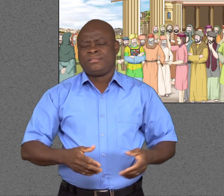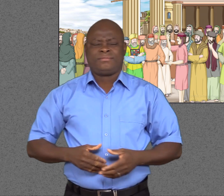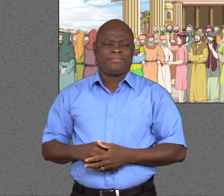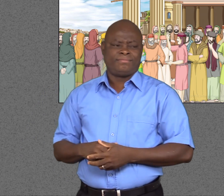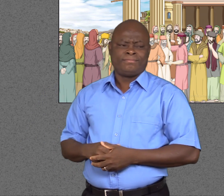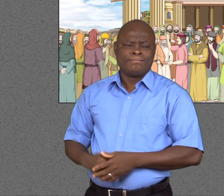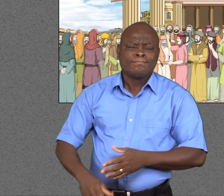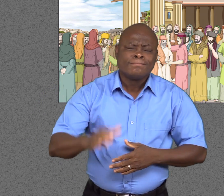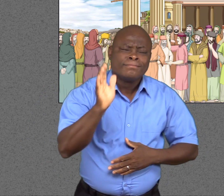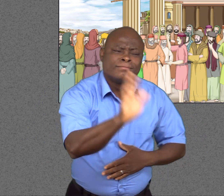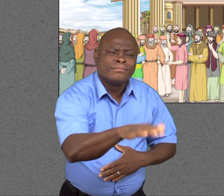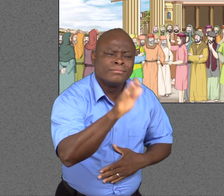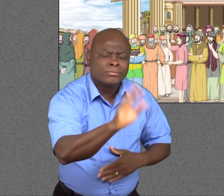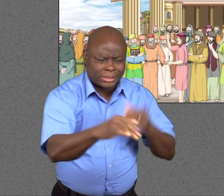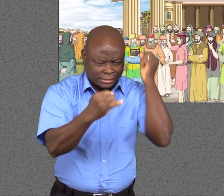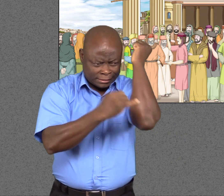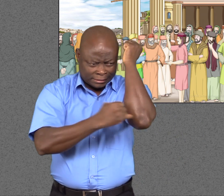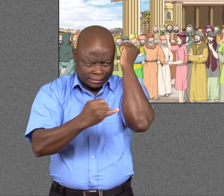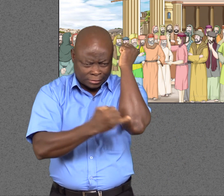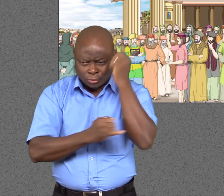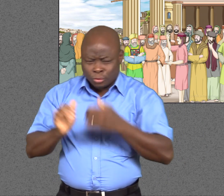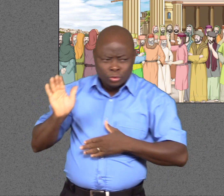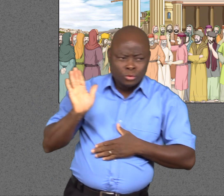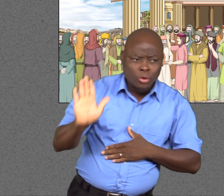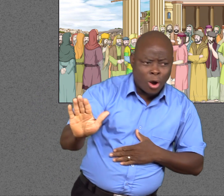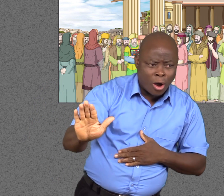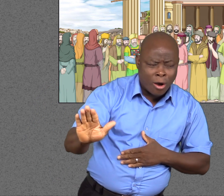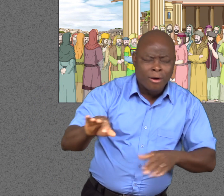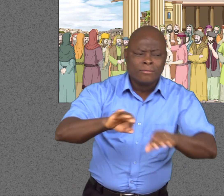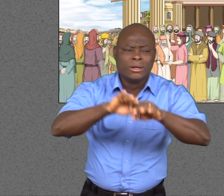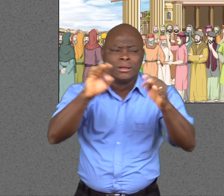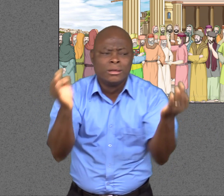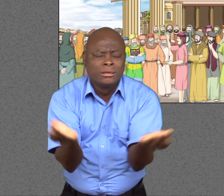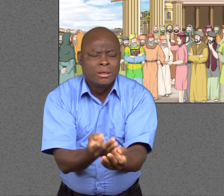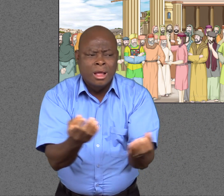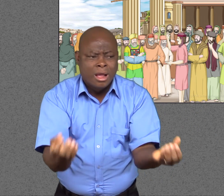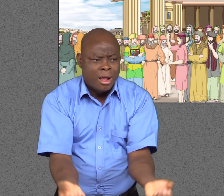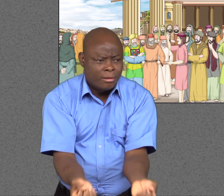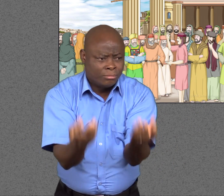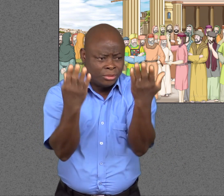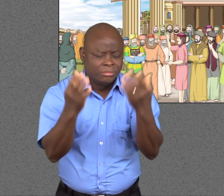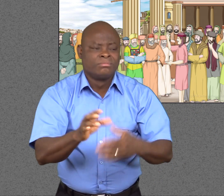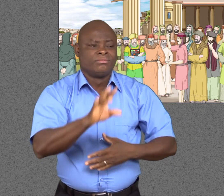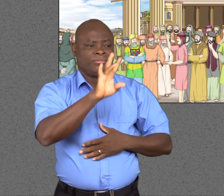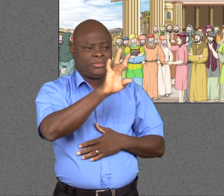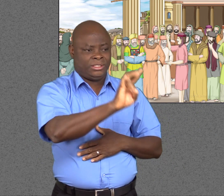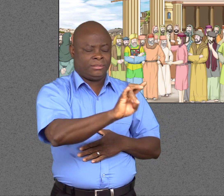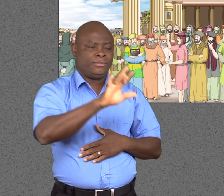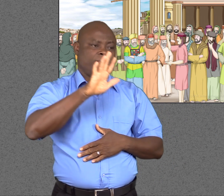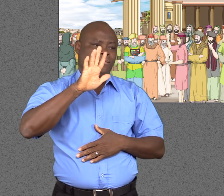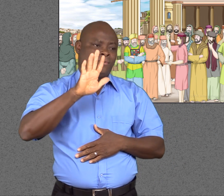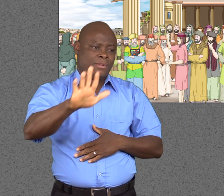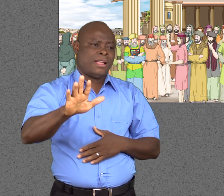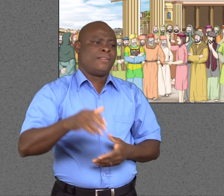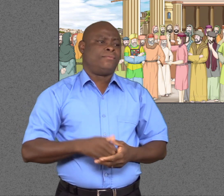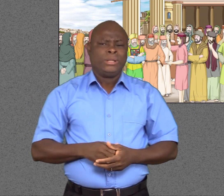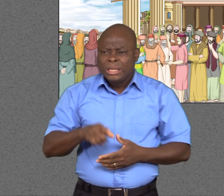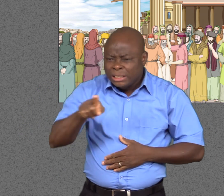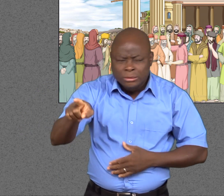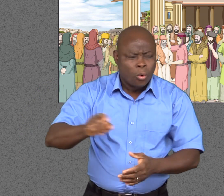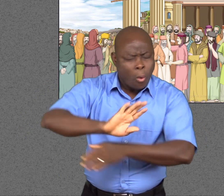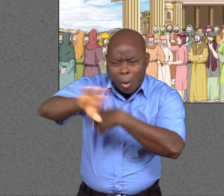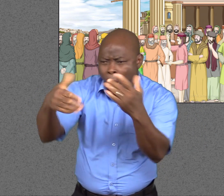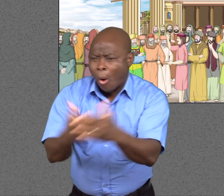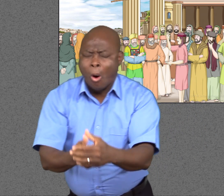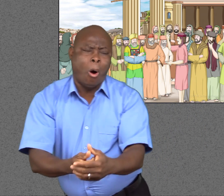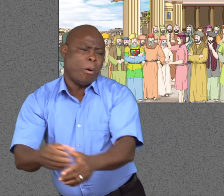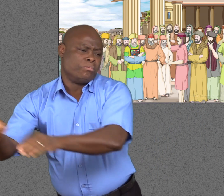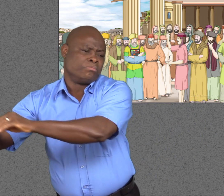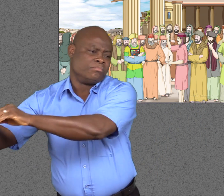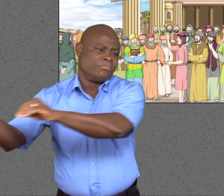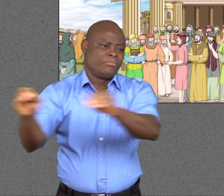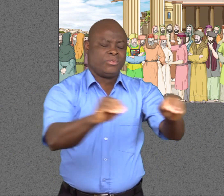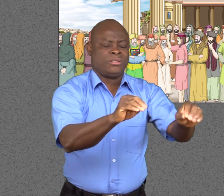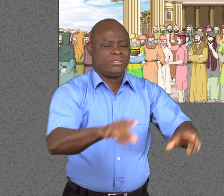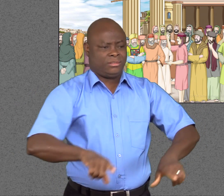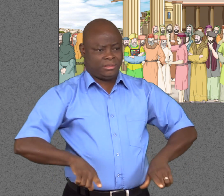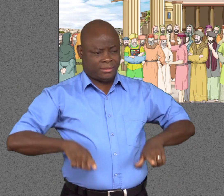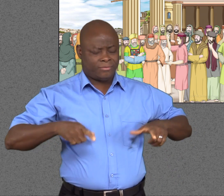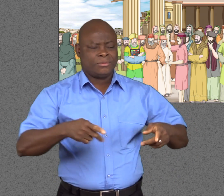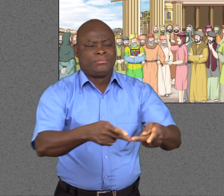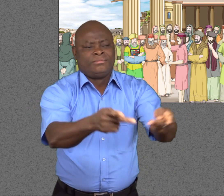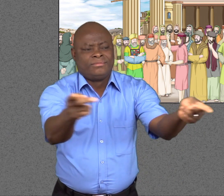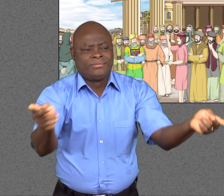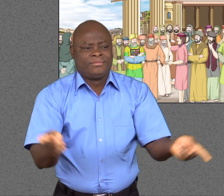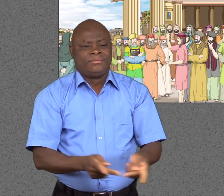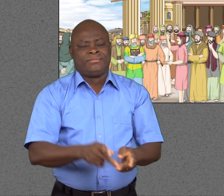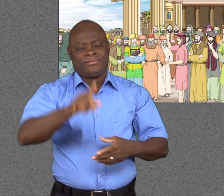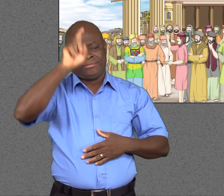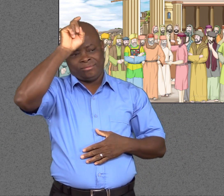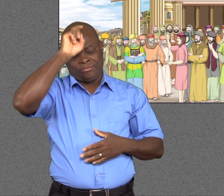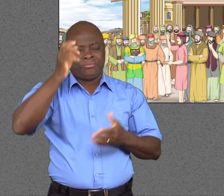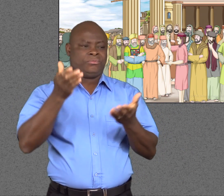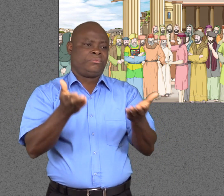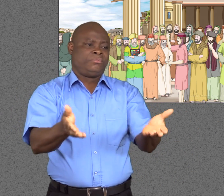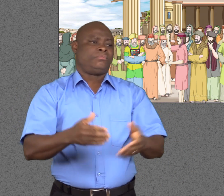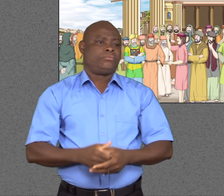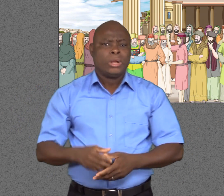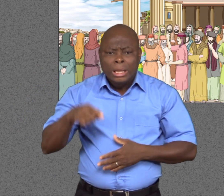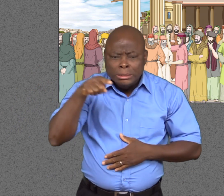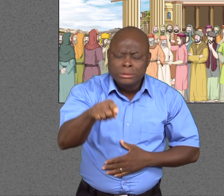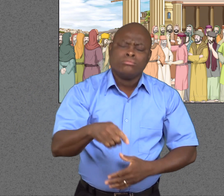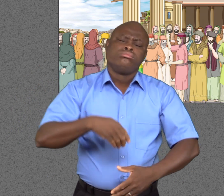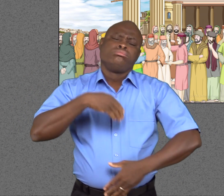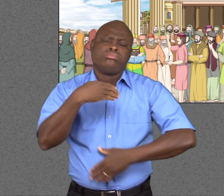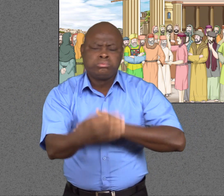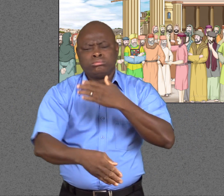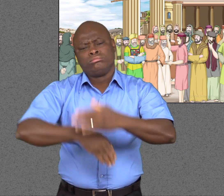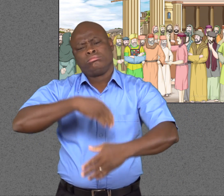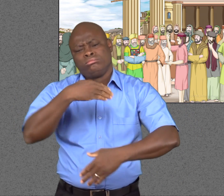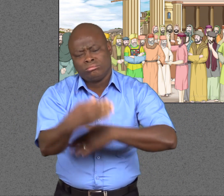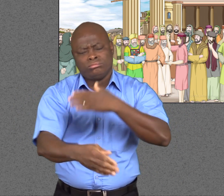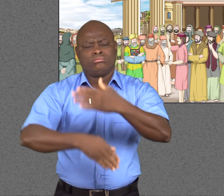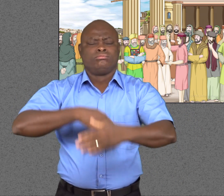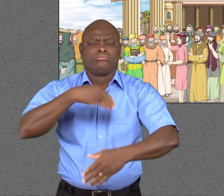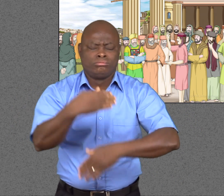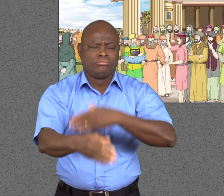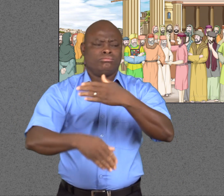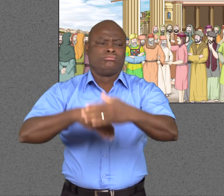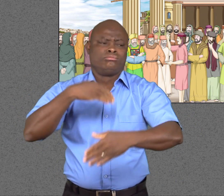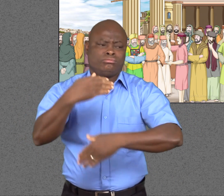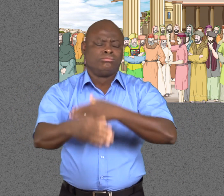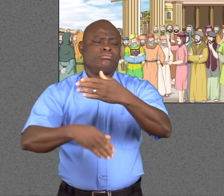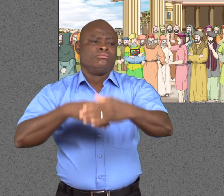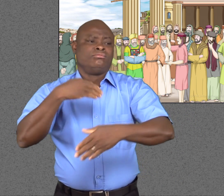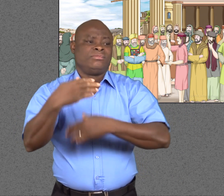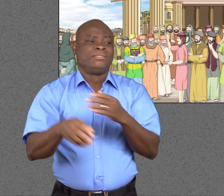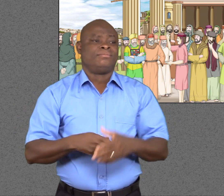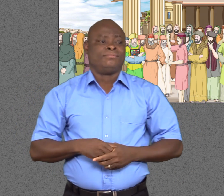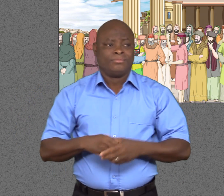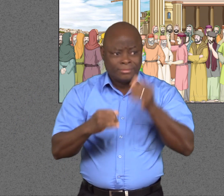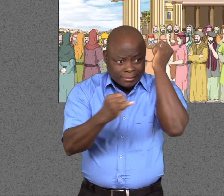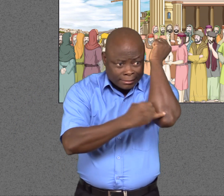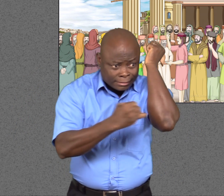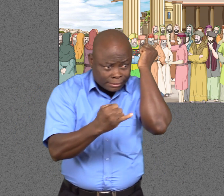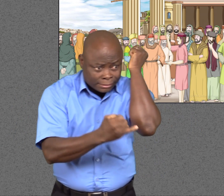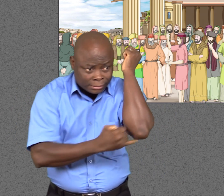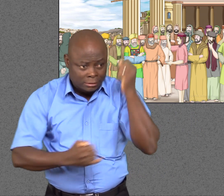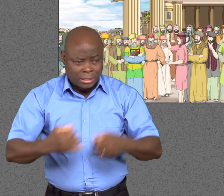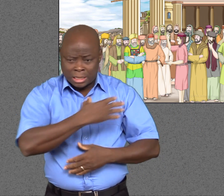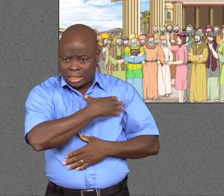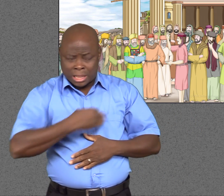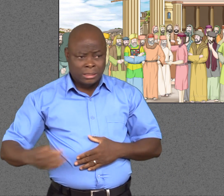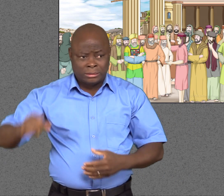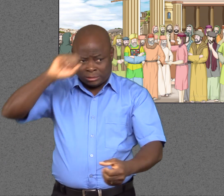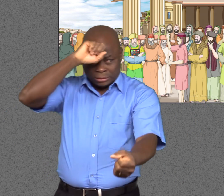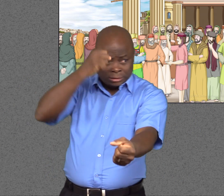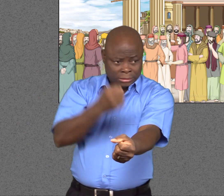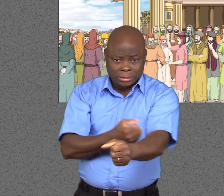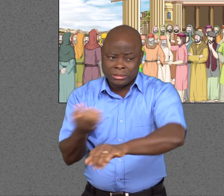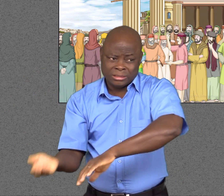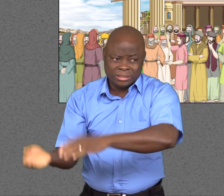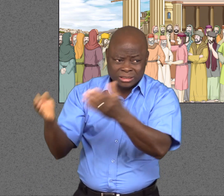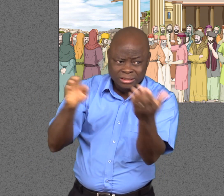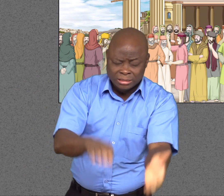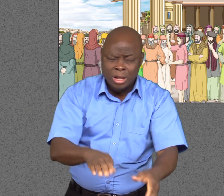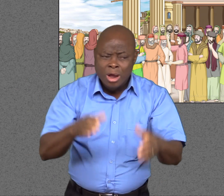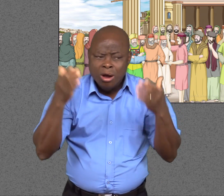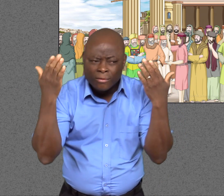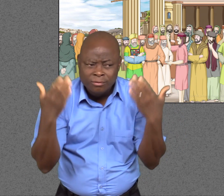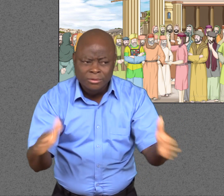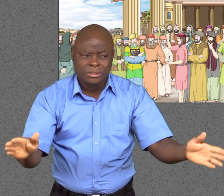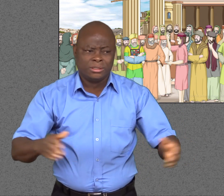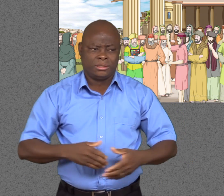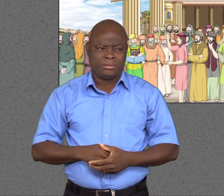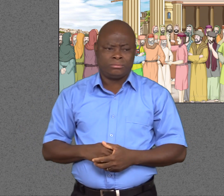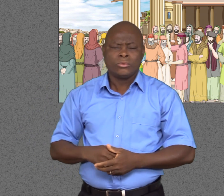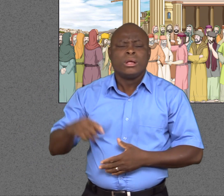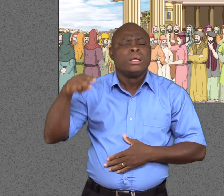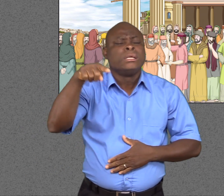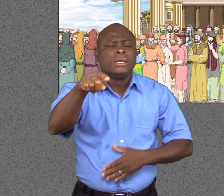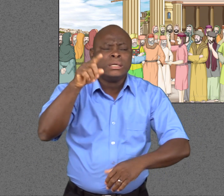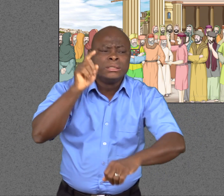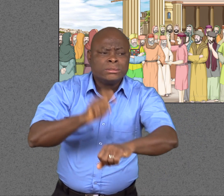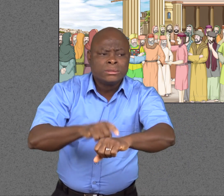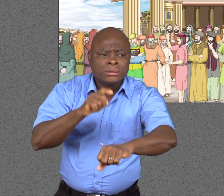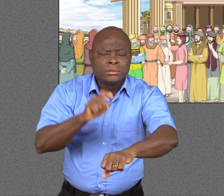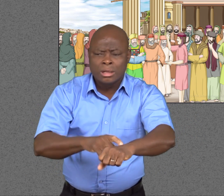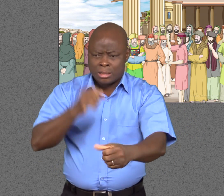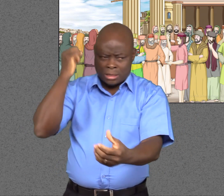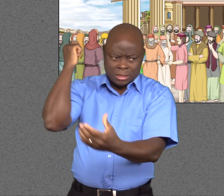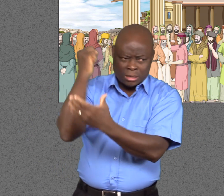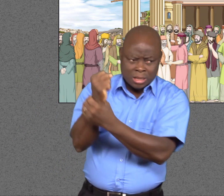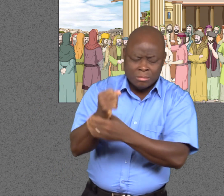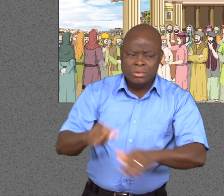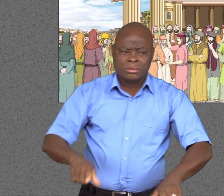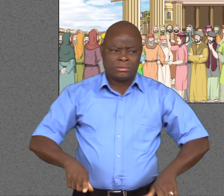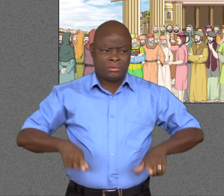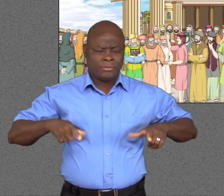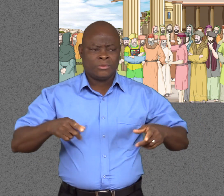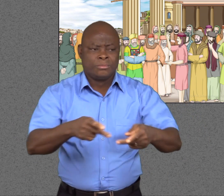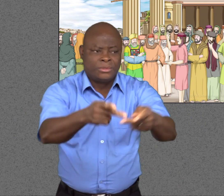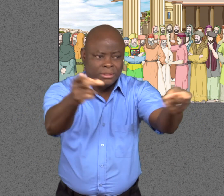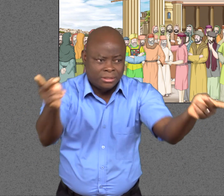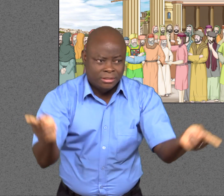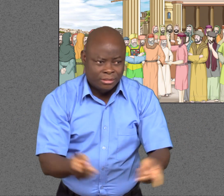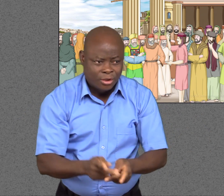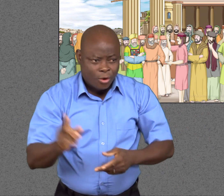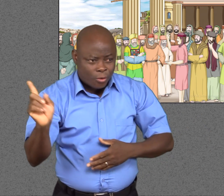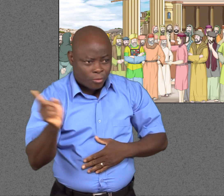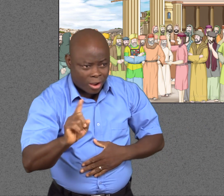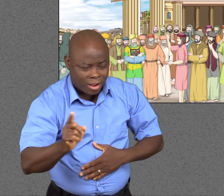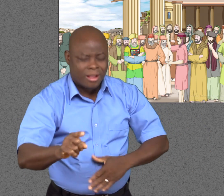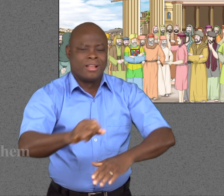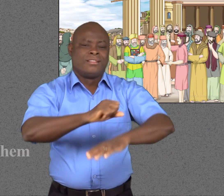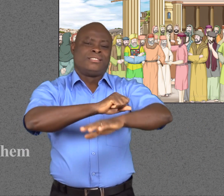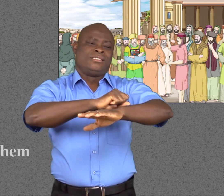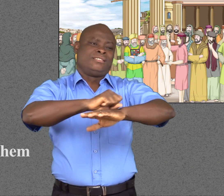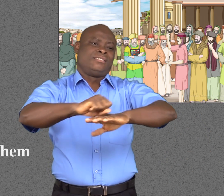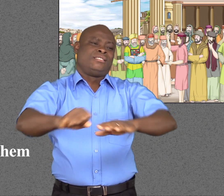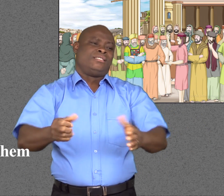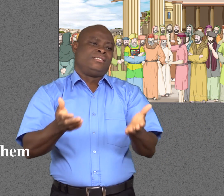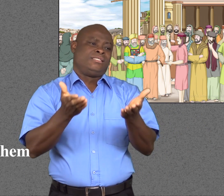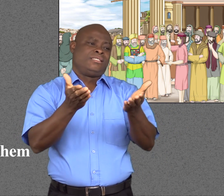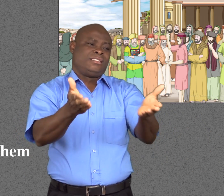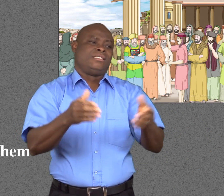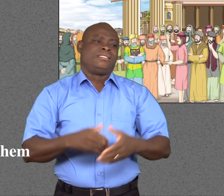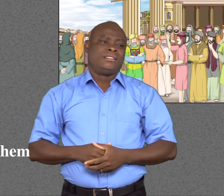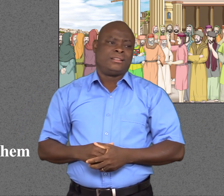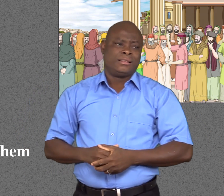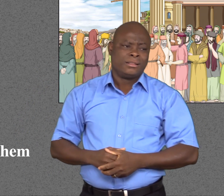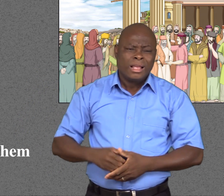So Jacob went down to Egypt, where he and our fathers died.